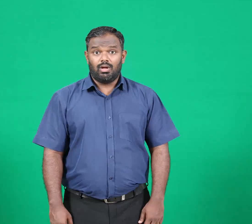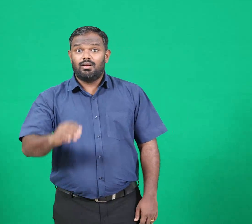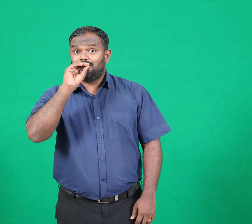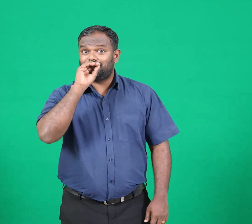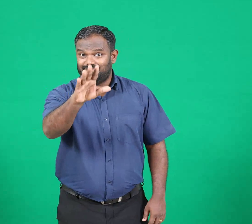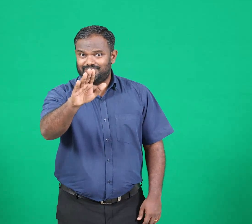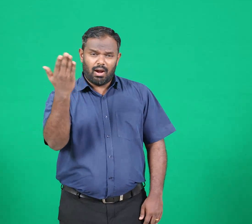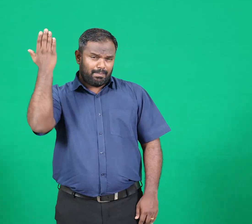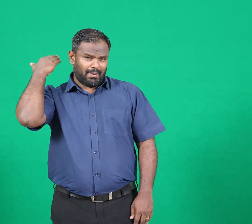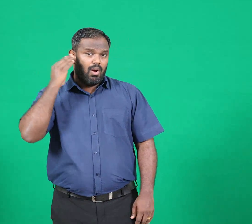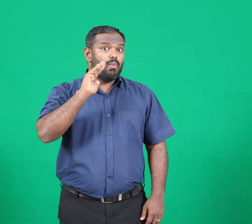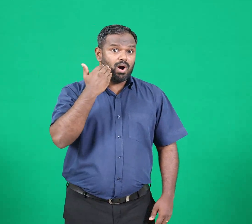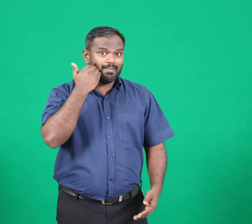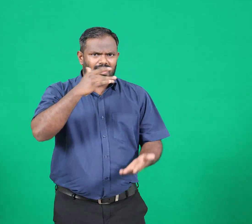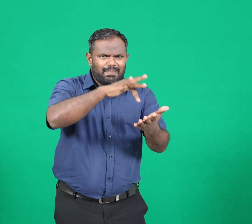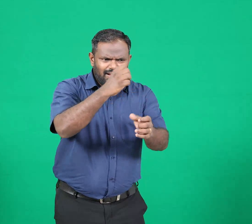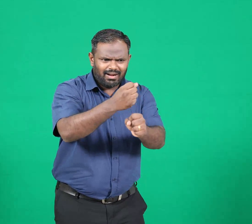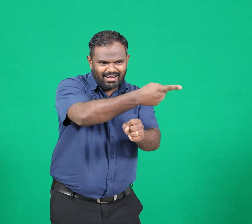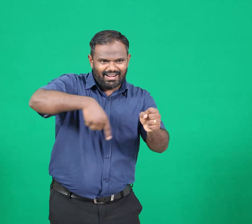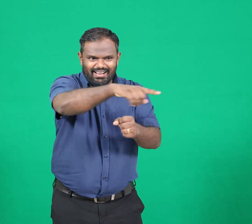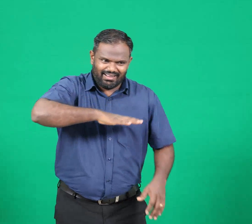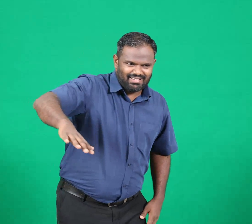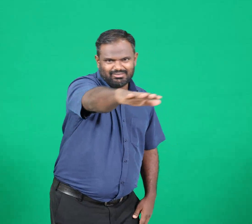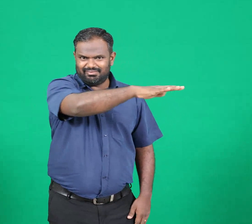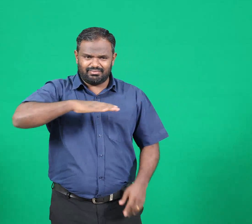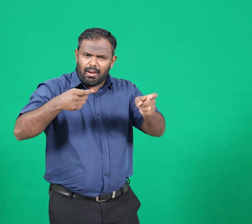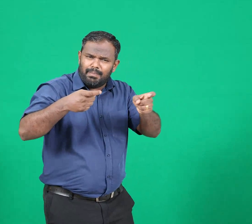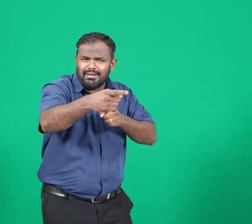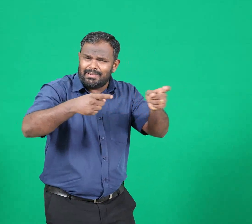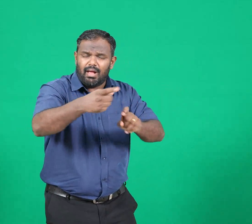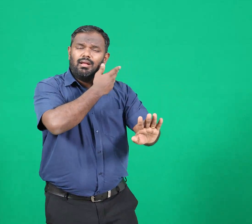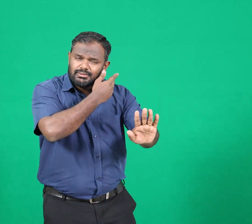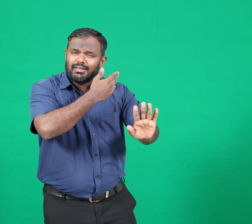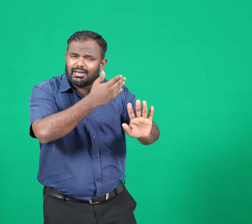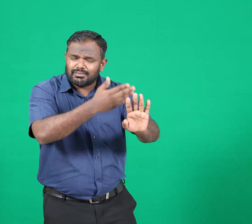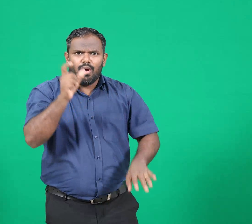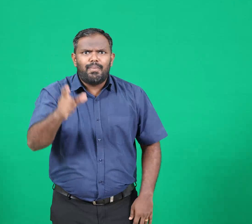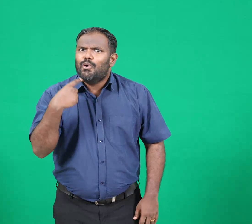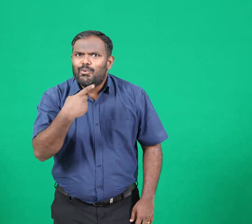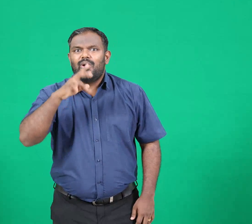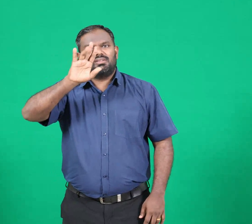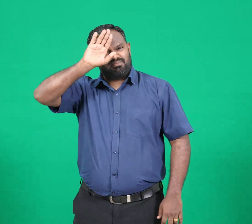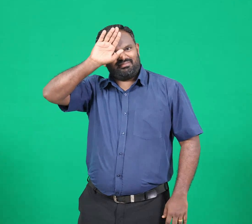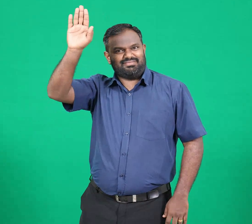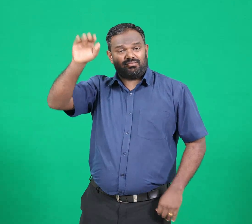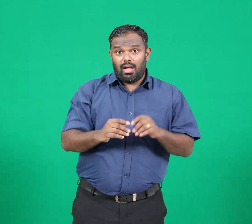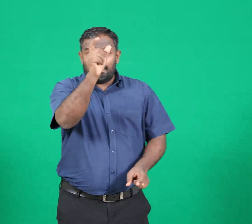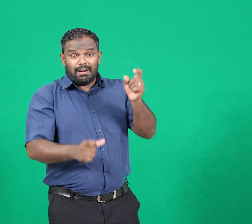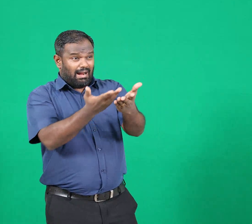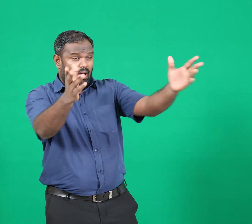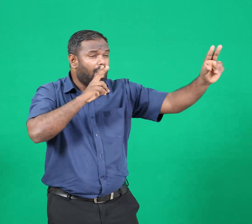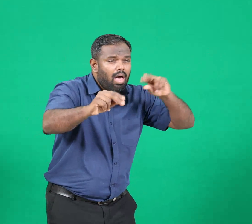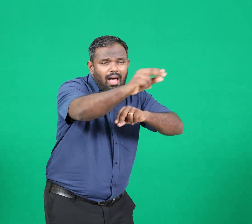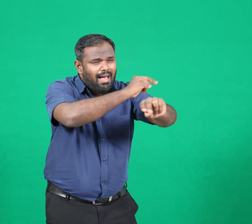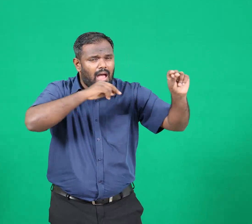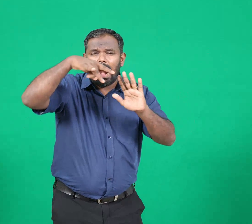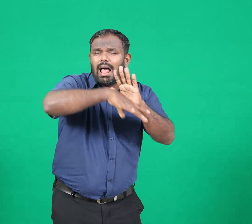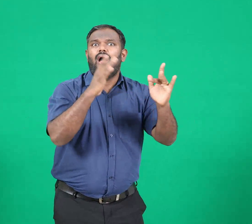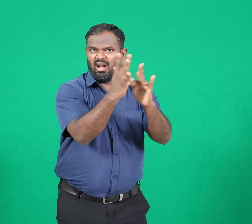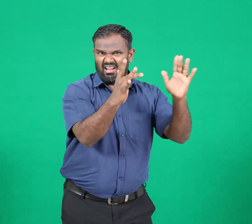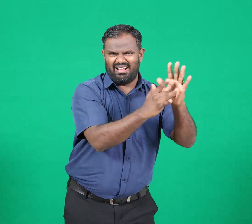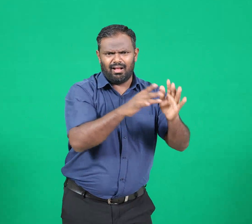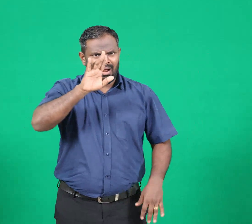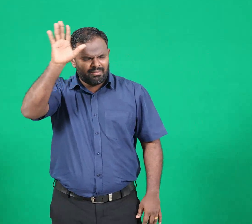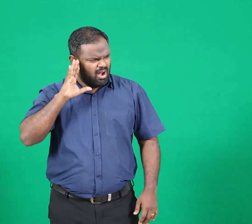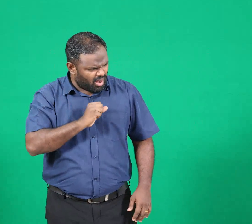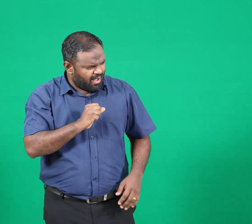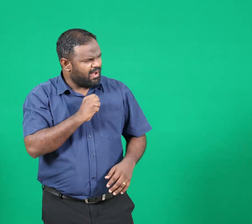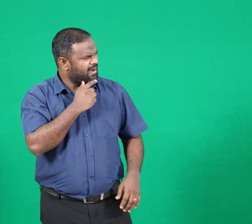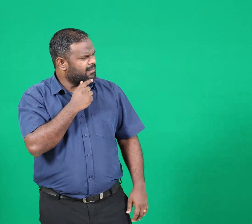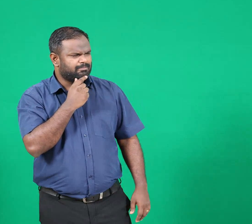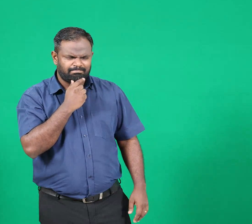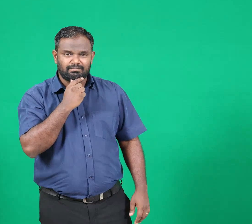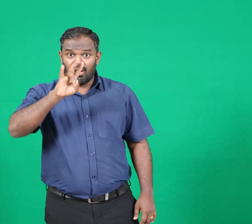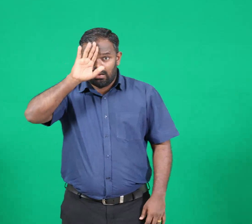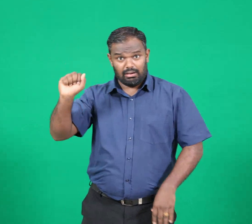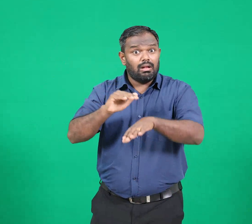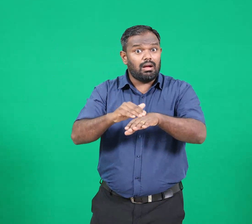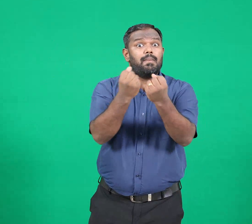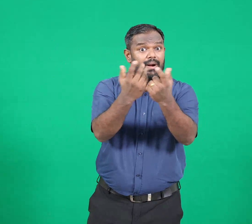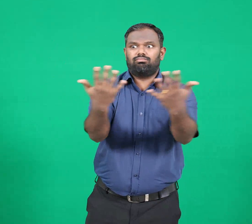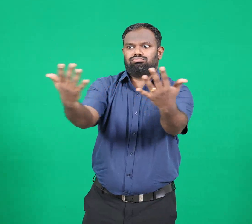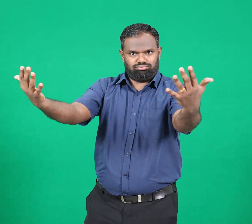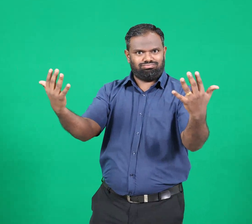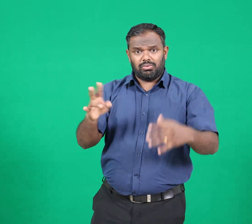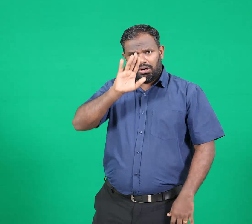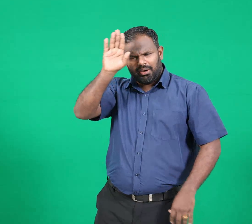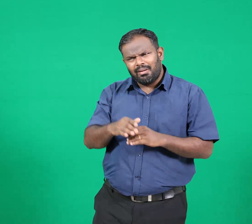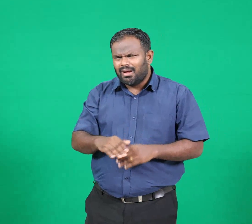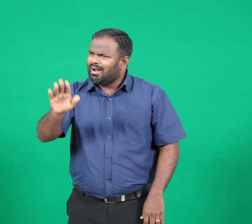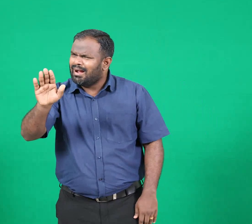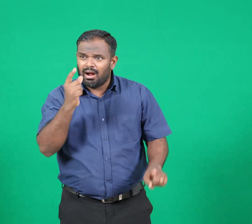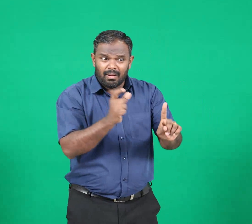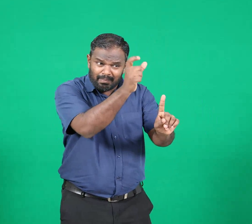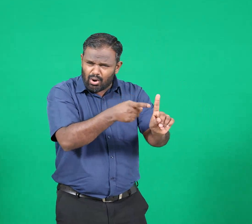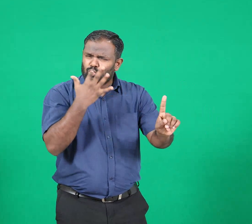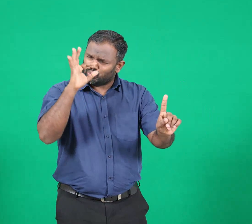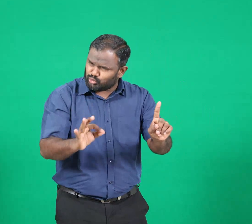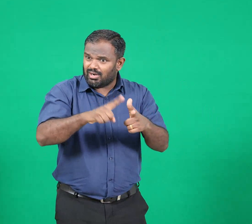At that time Herod the tetrarch heard the reports about Jesus and said to his servants, "This is John the Baptist;